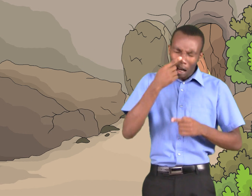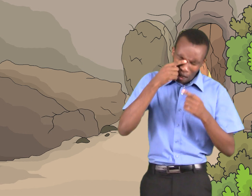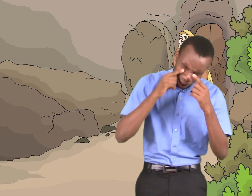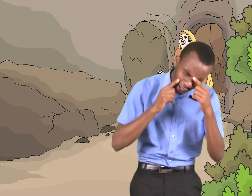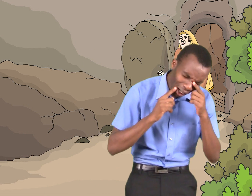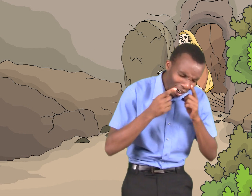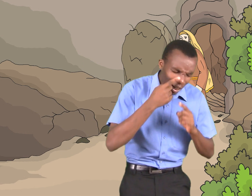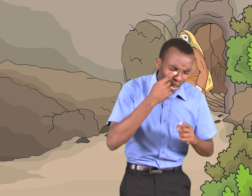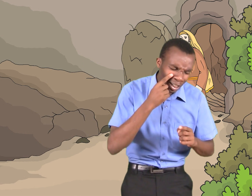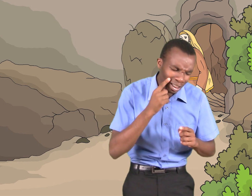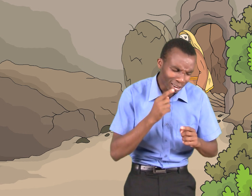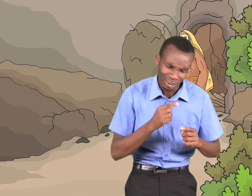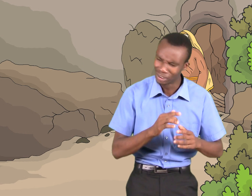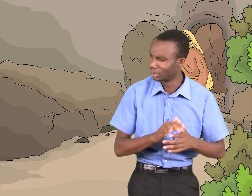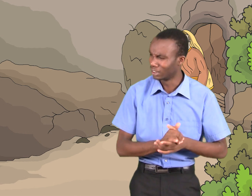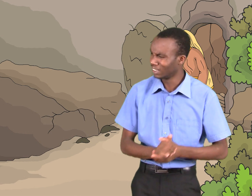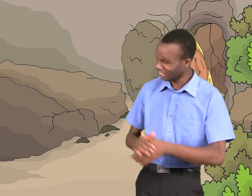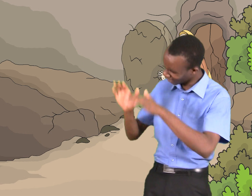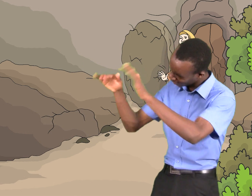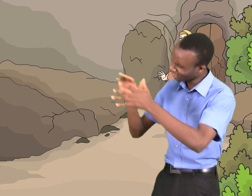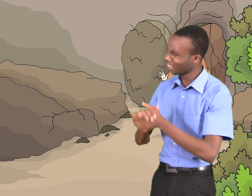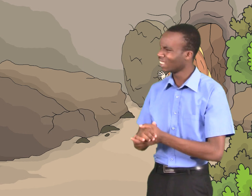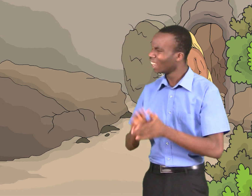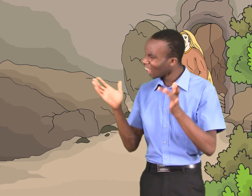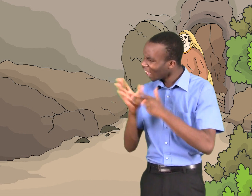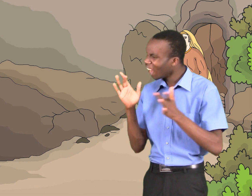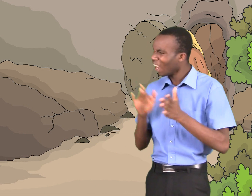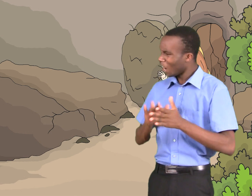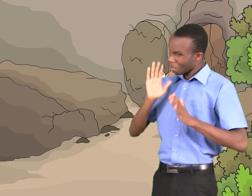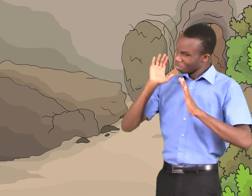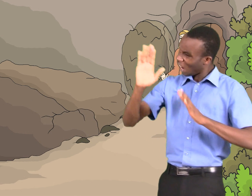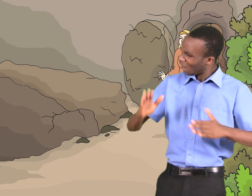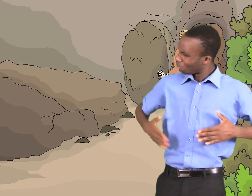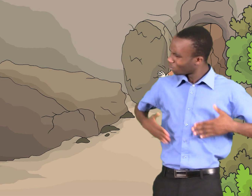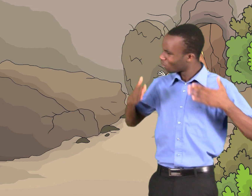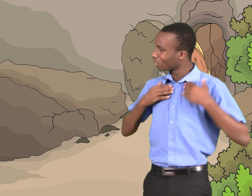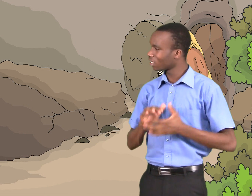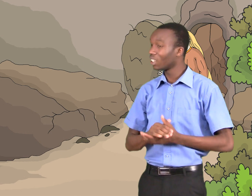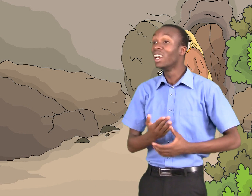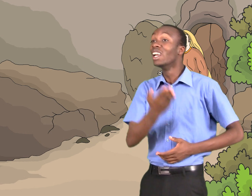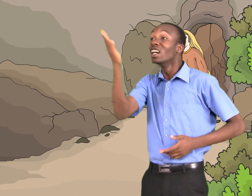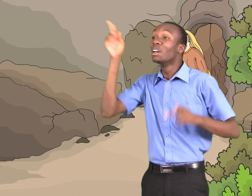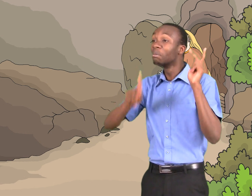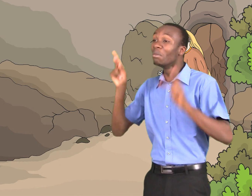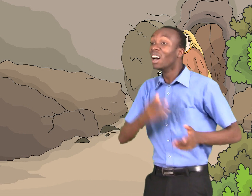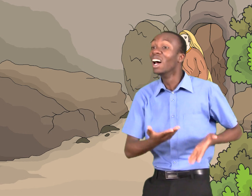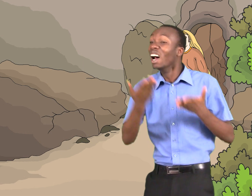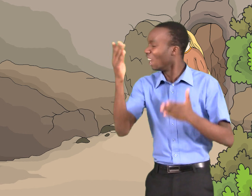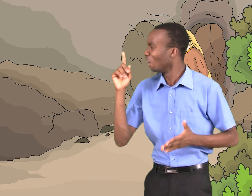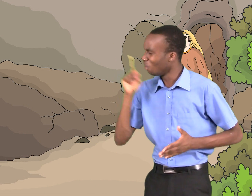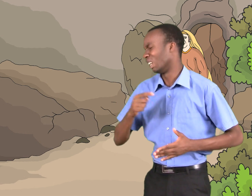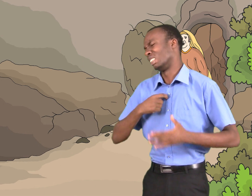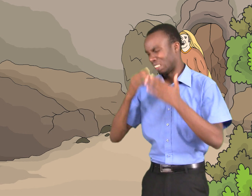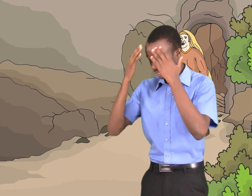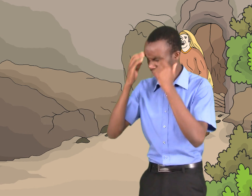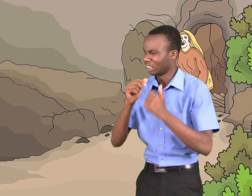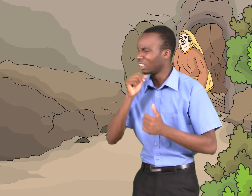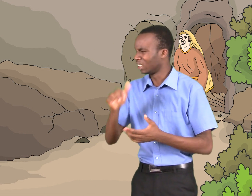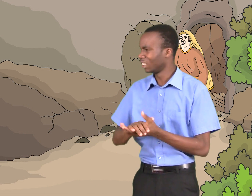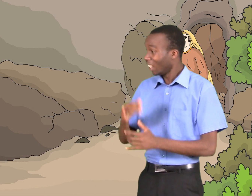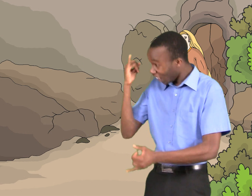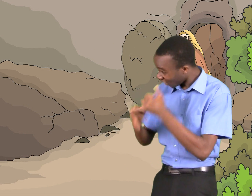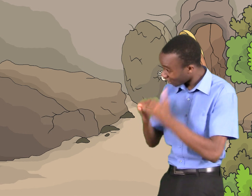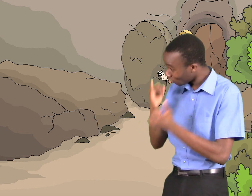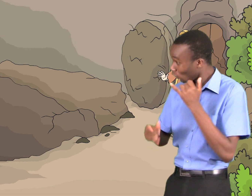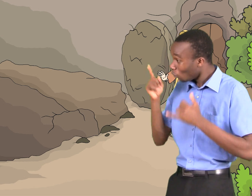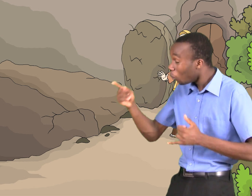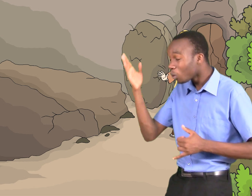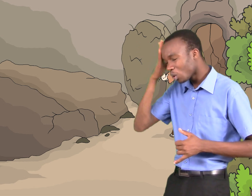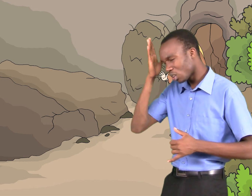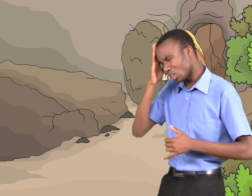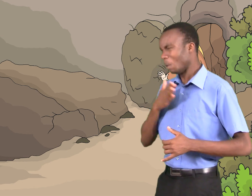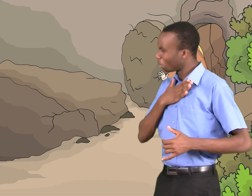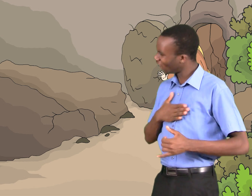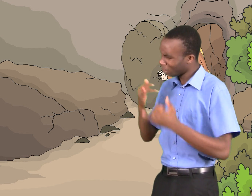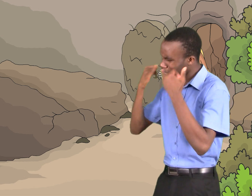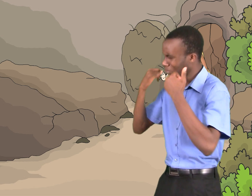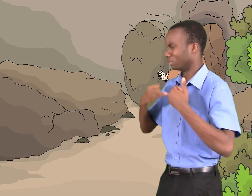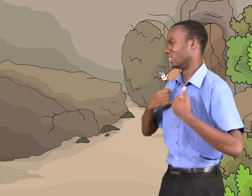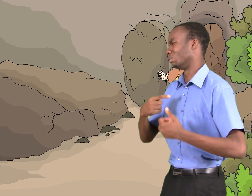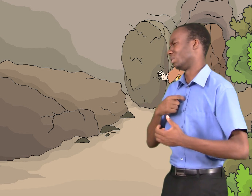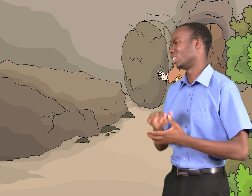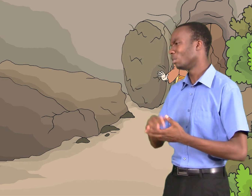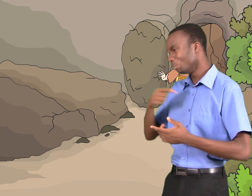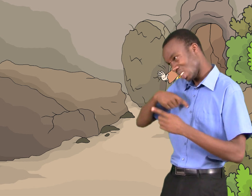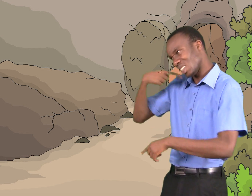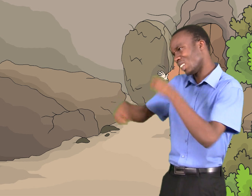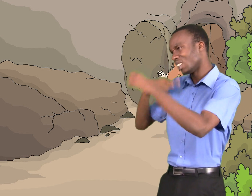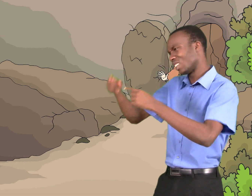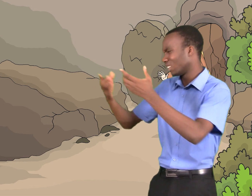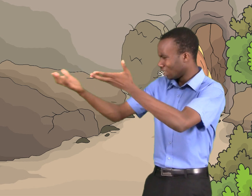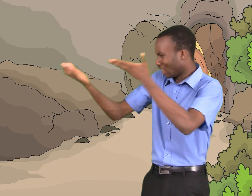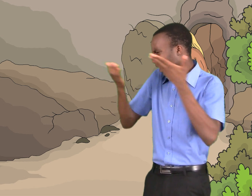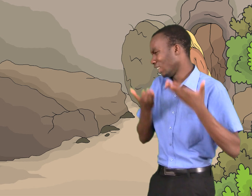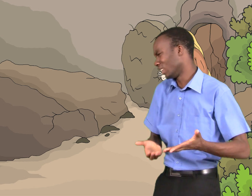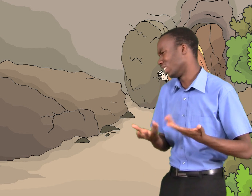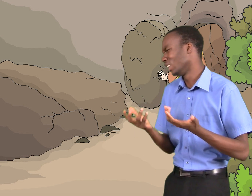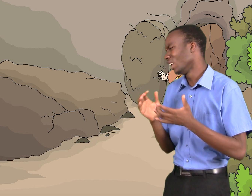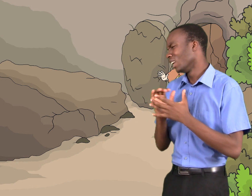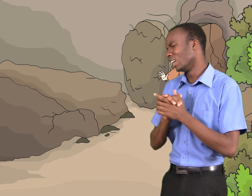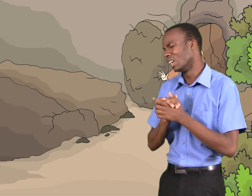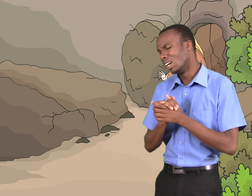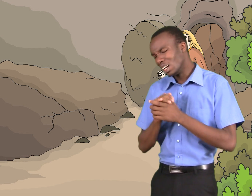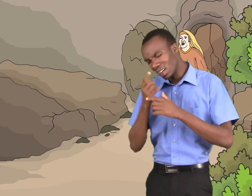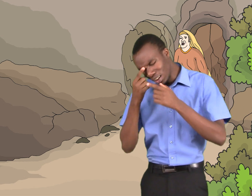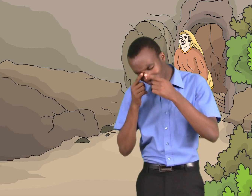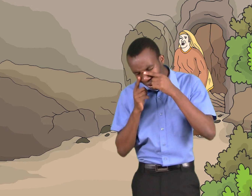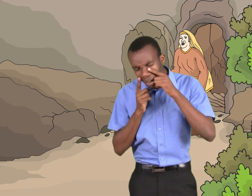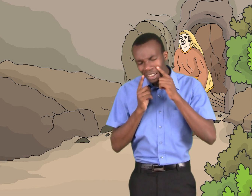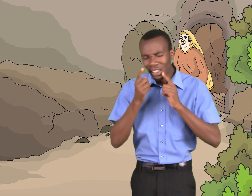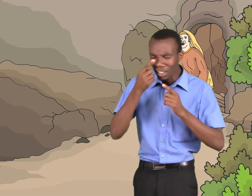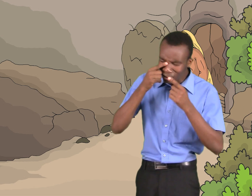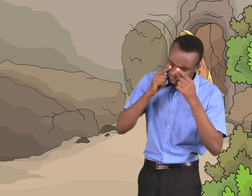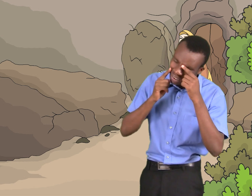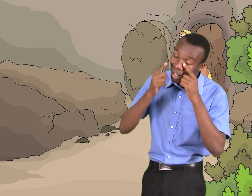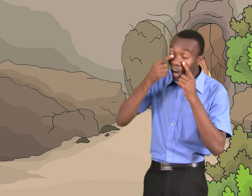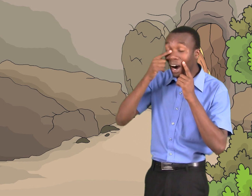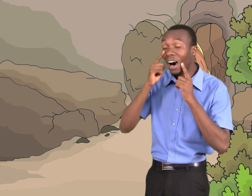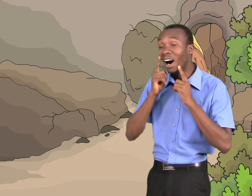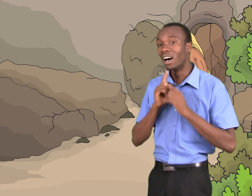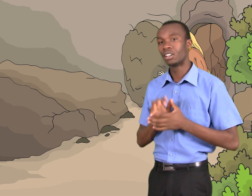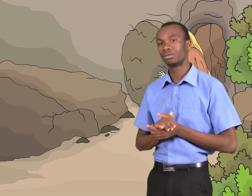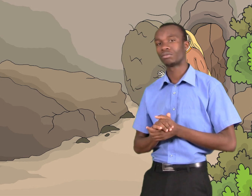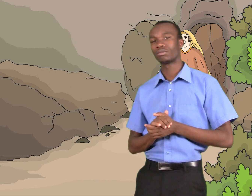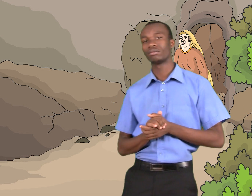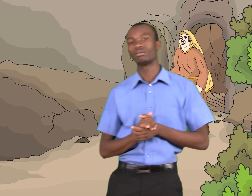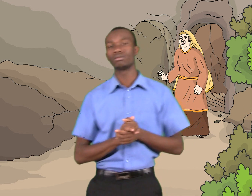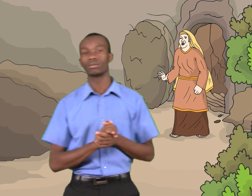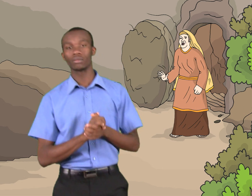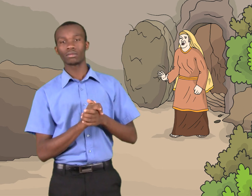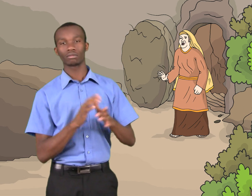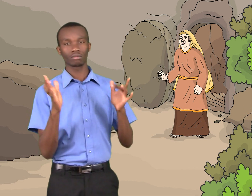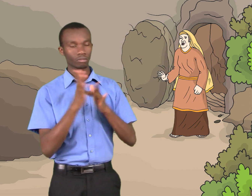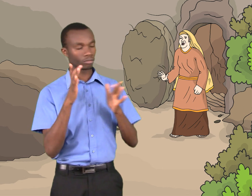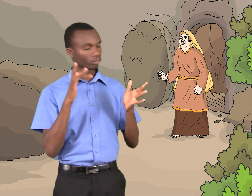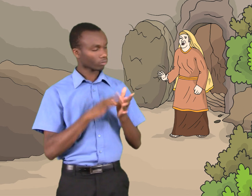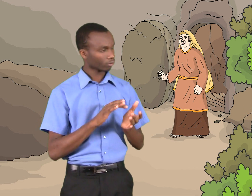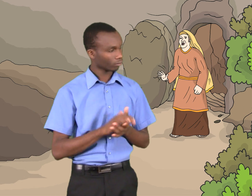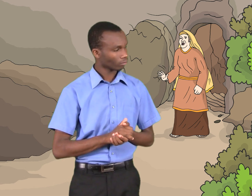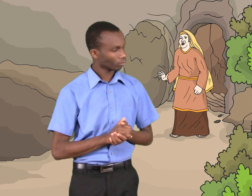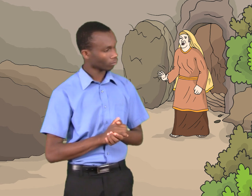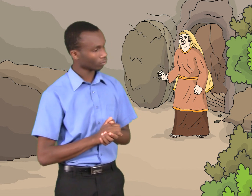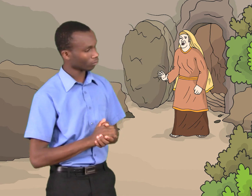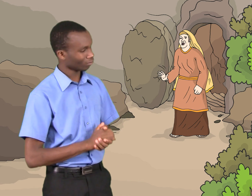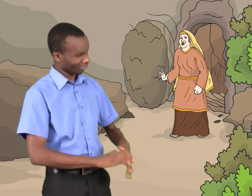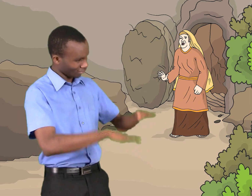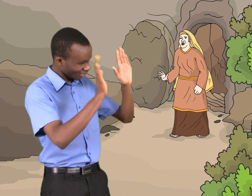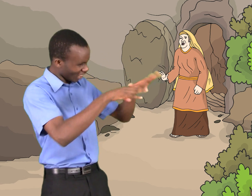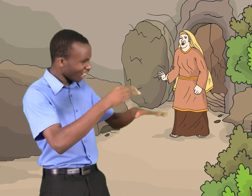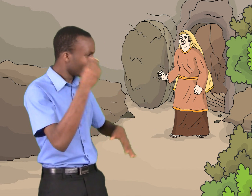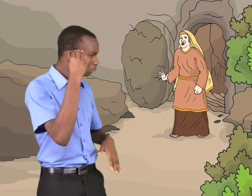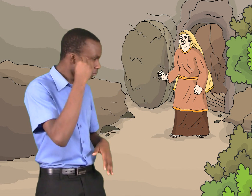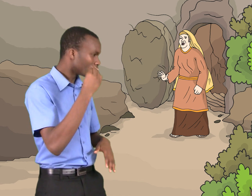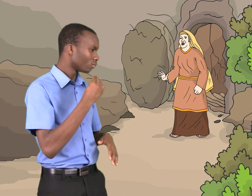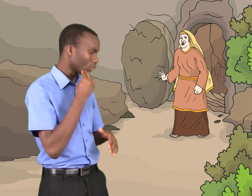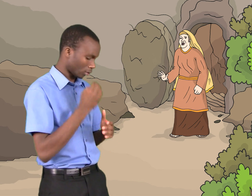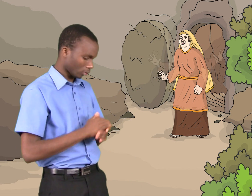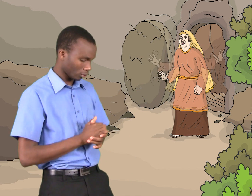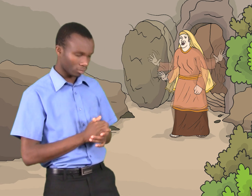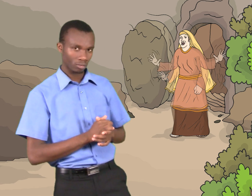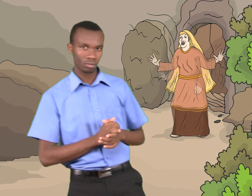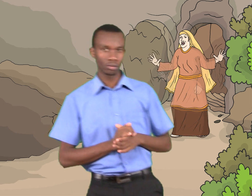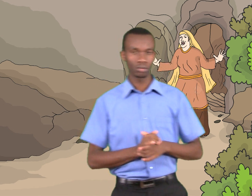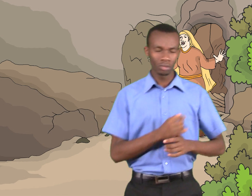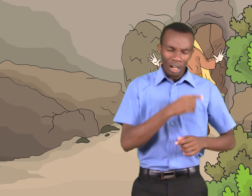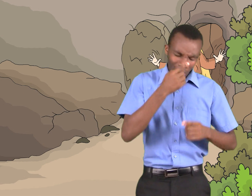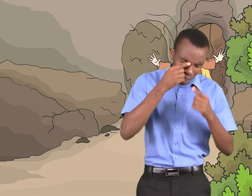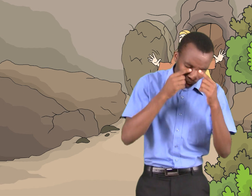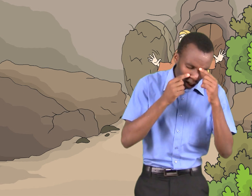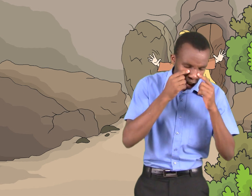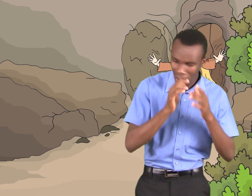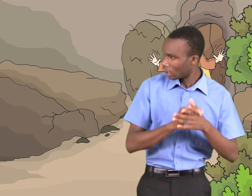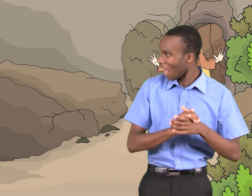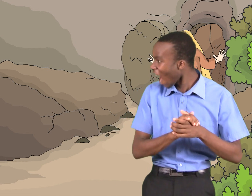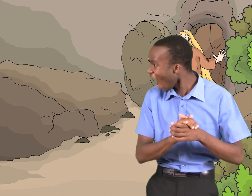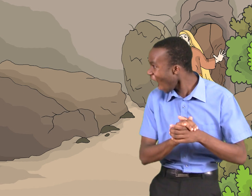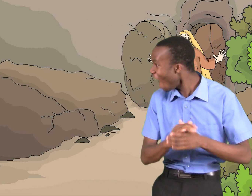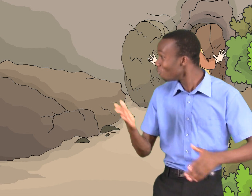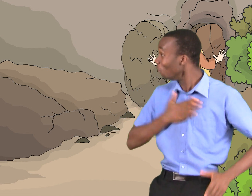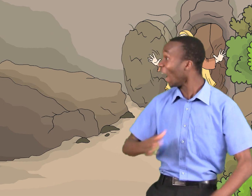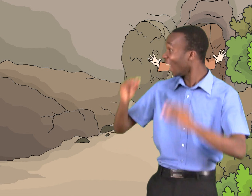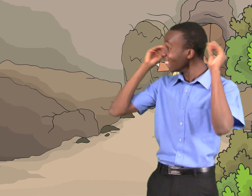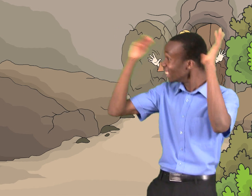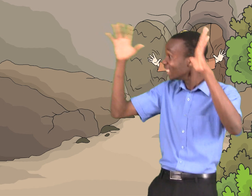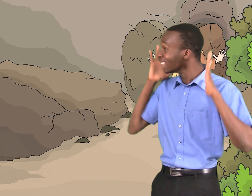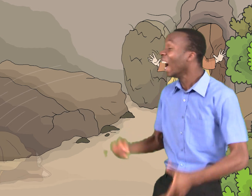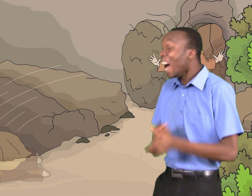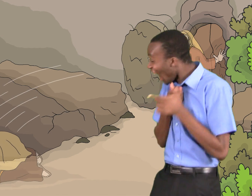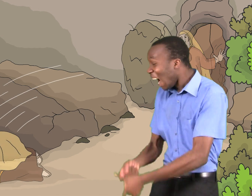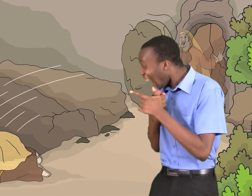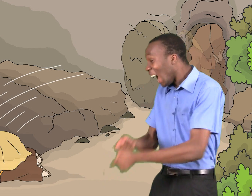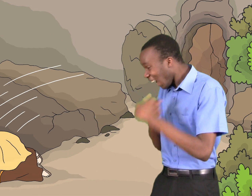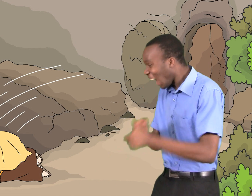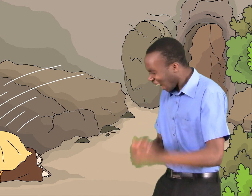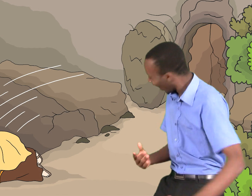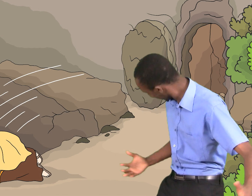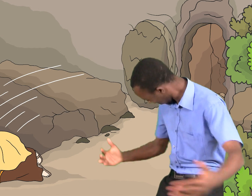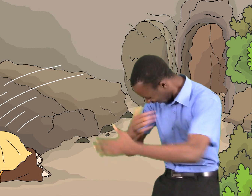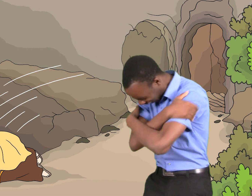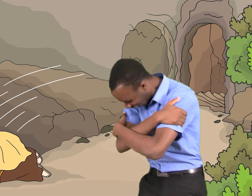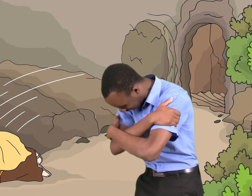Thinking He was the gardener, she said, “Sir, if you have carried Him off, tell me where you have put Him, and I will get Him.”